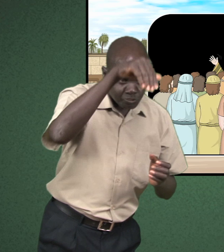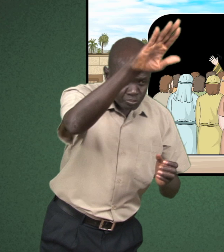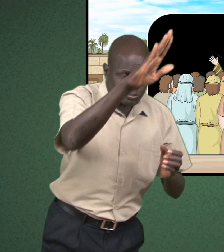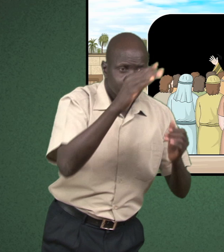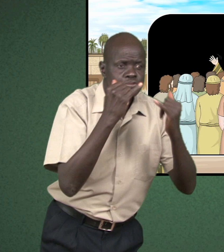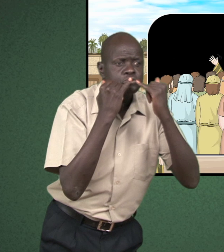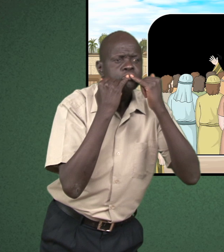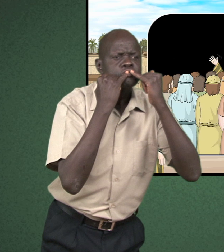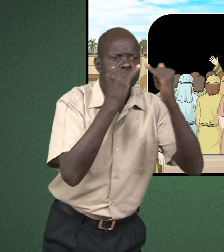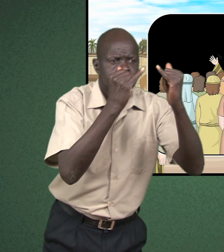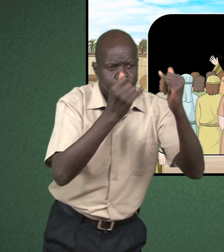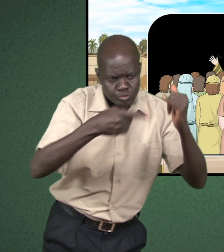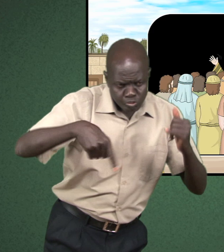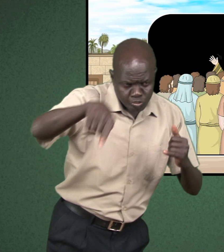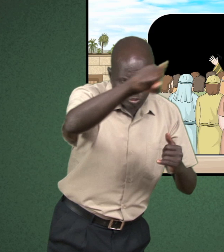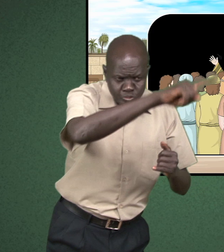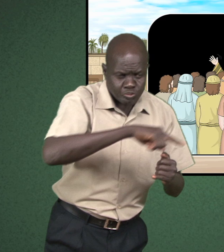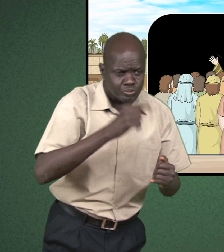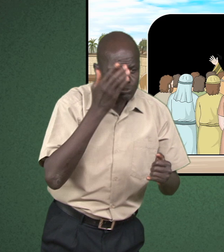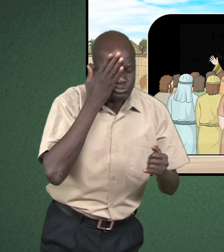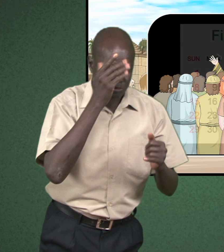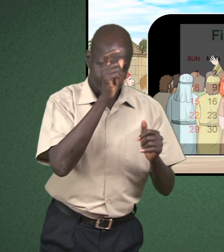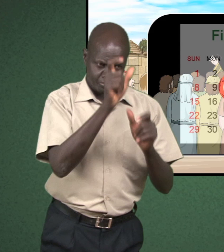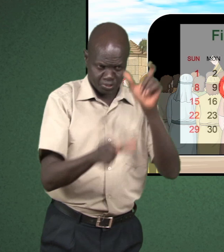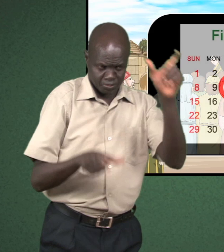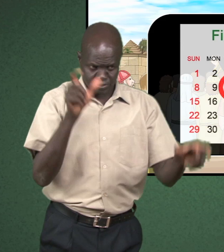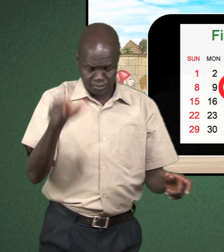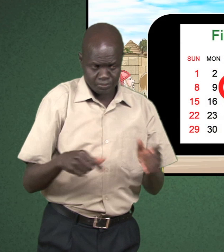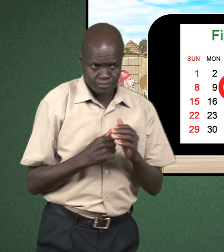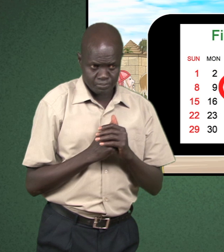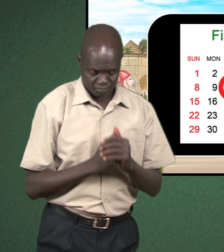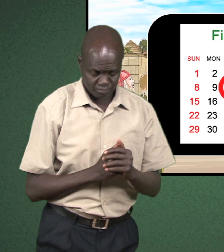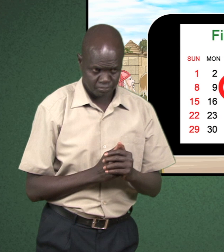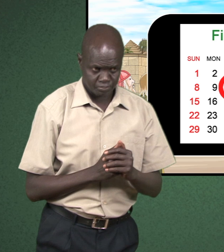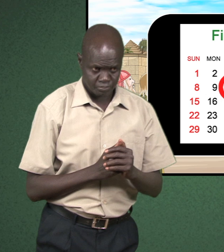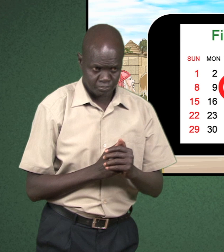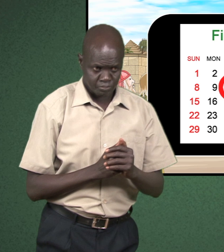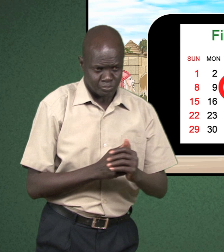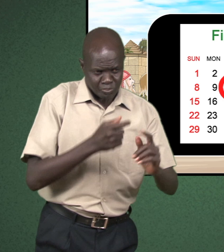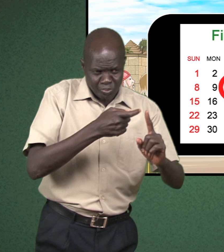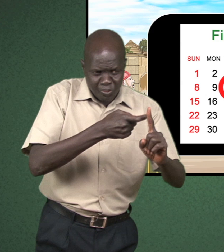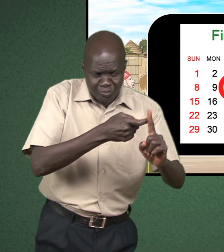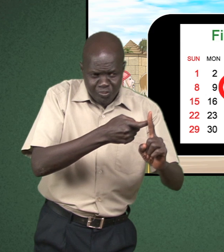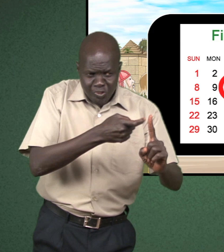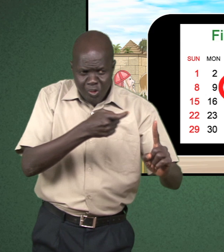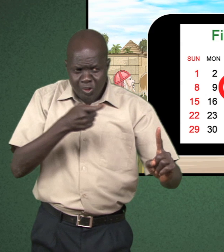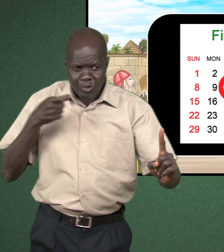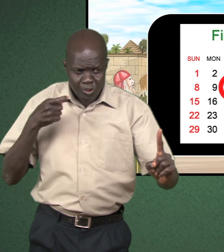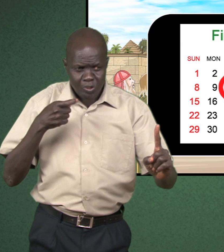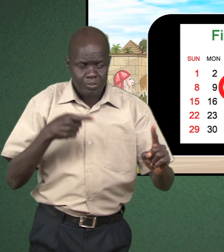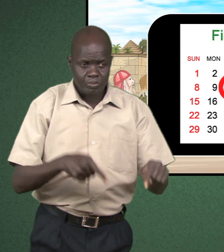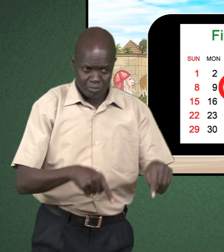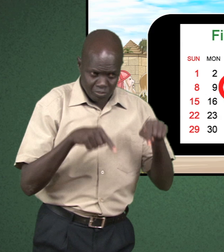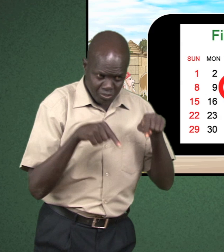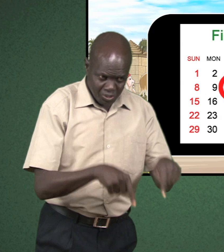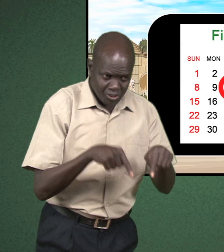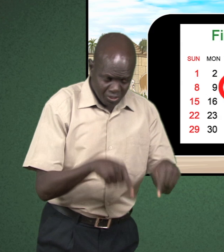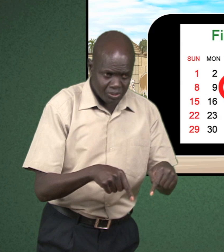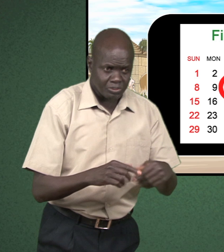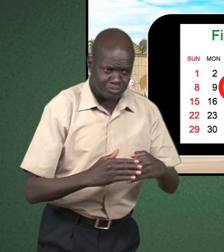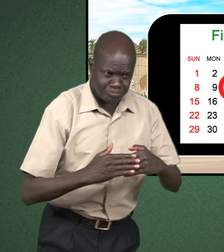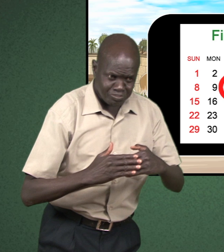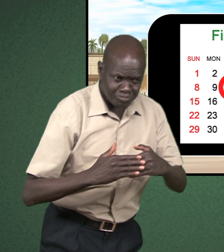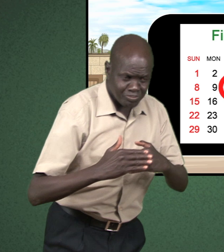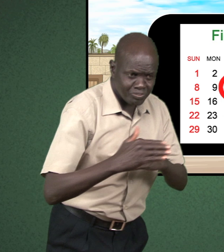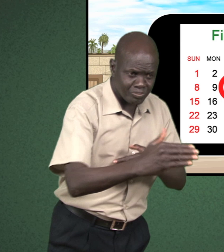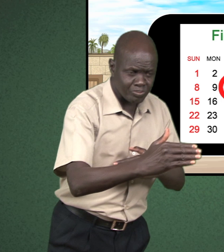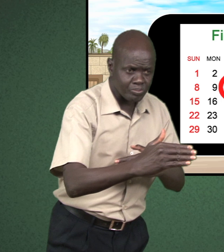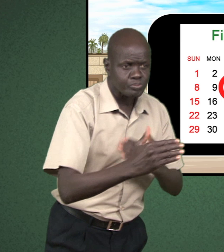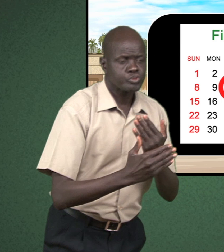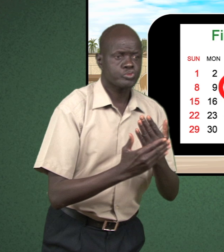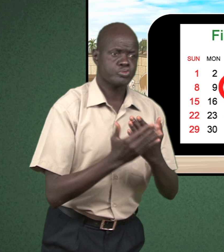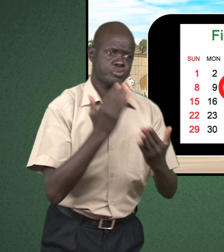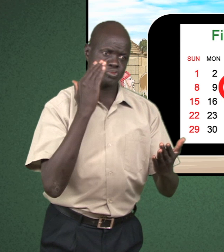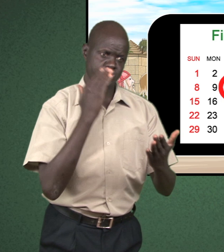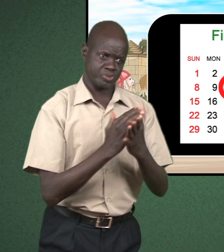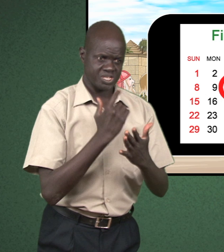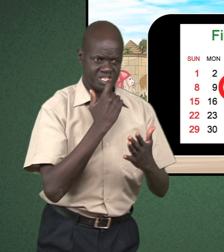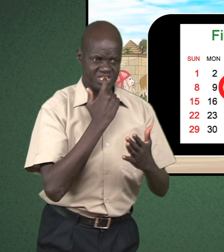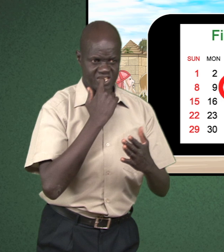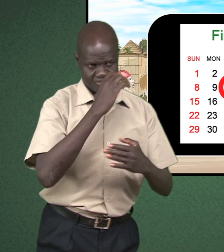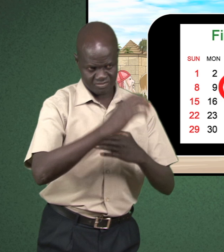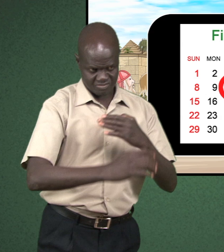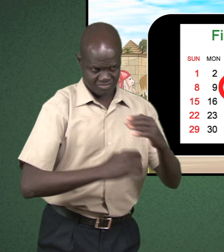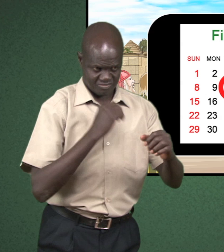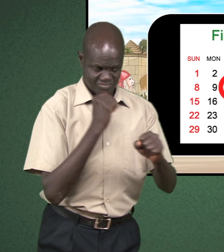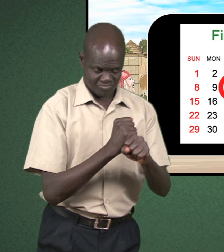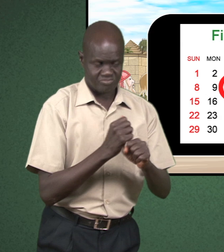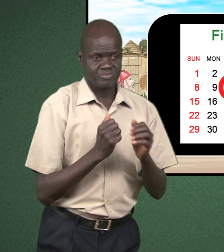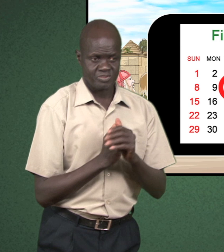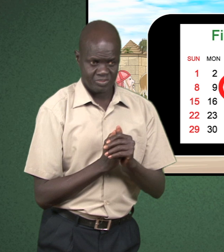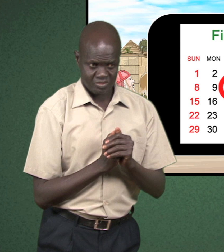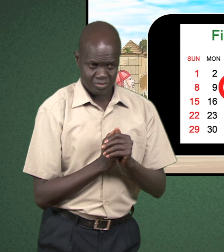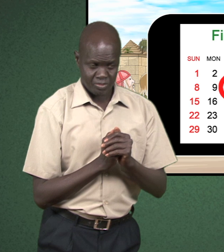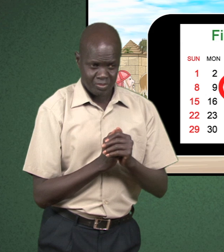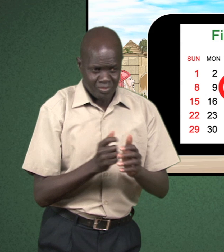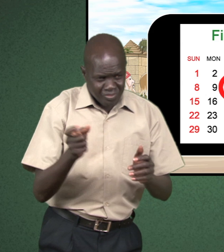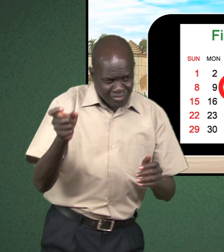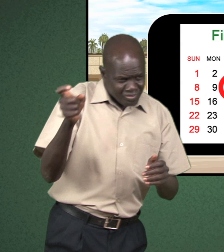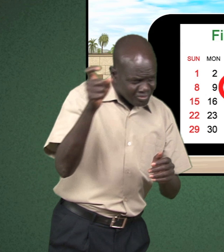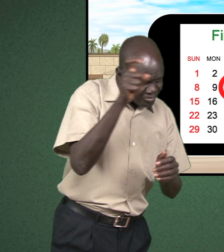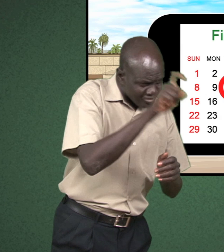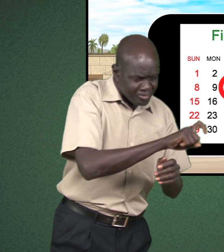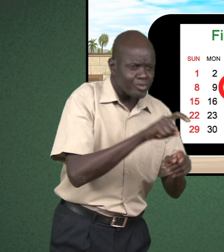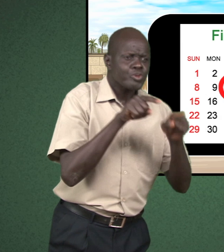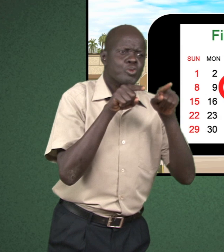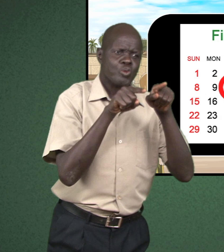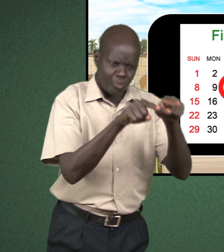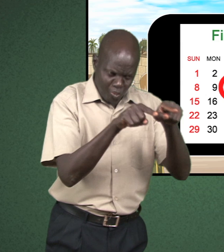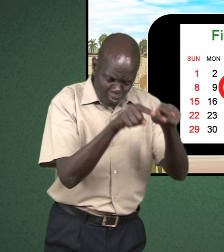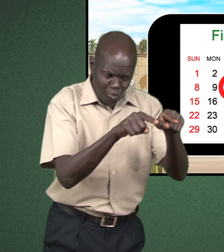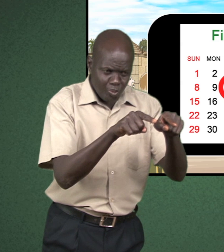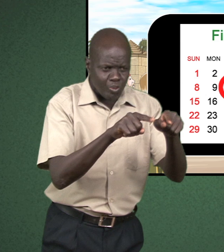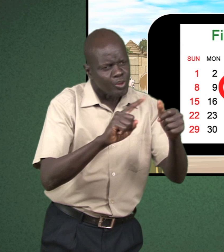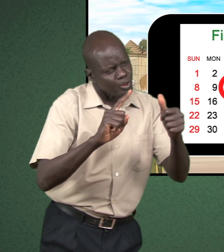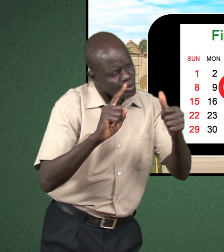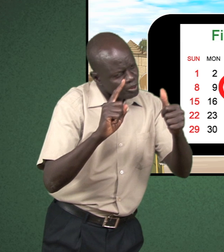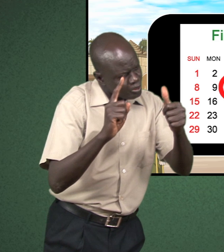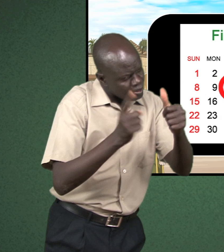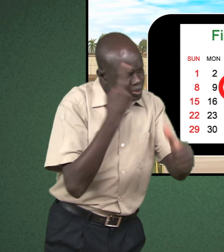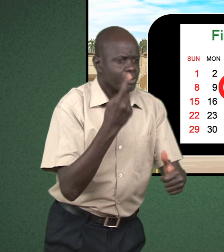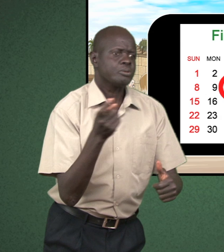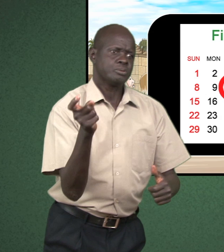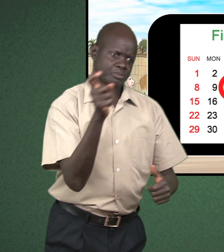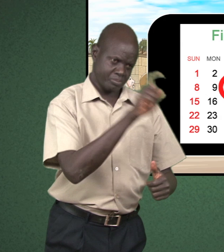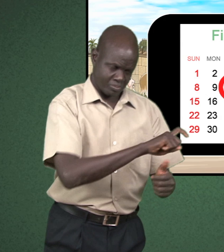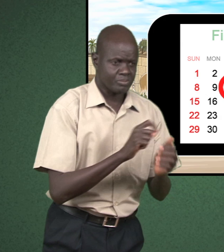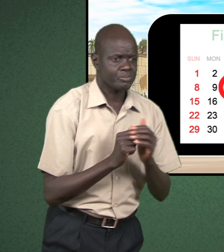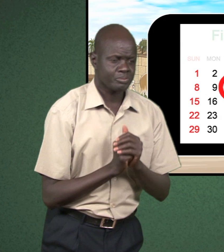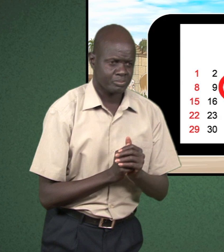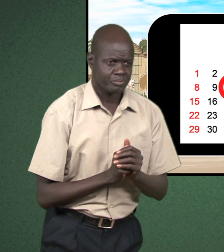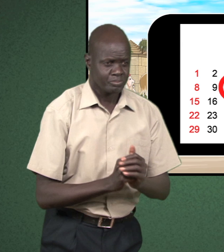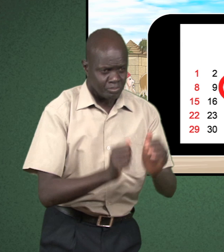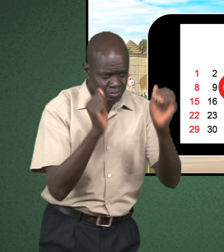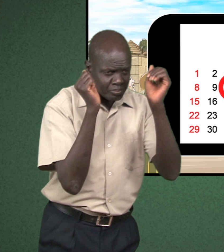it shall be the first month of your year.